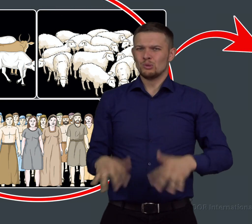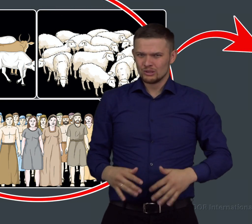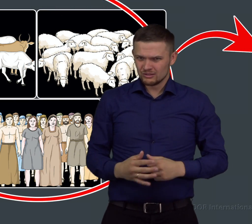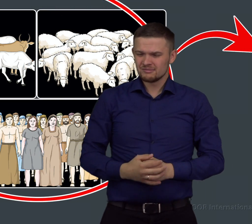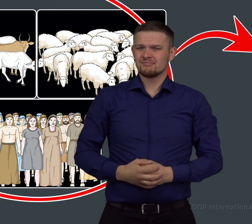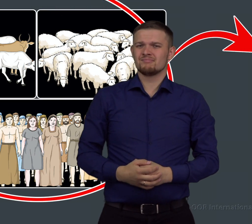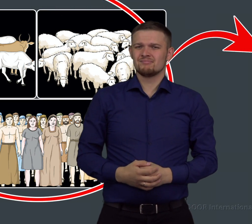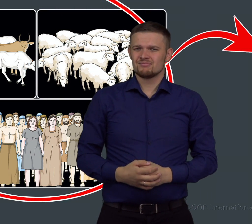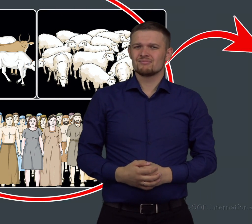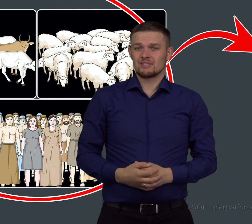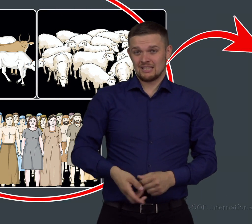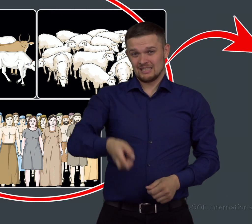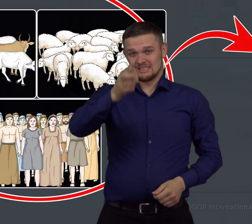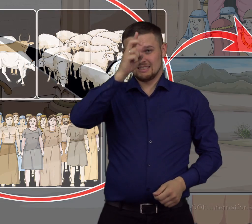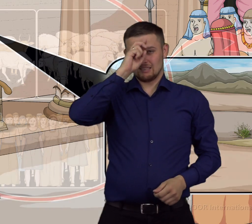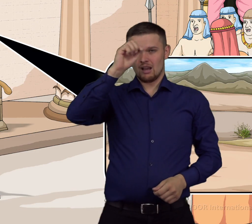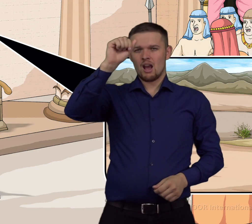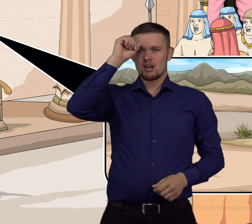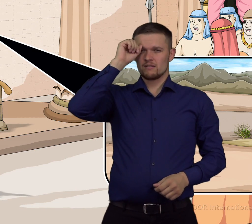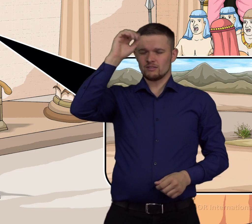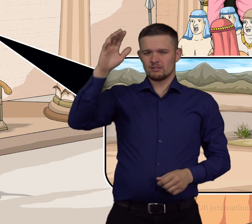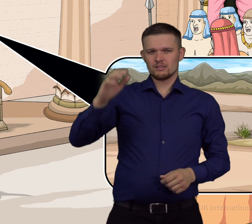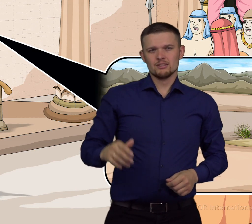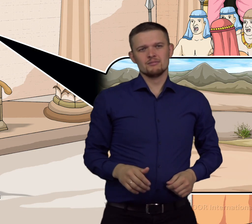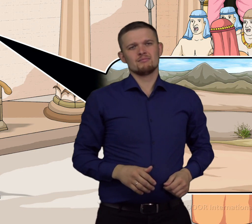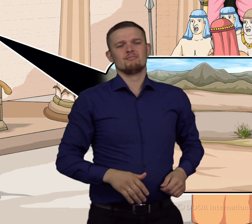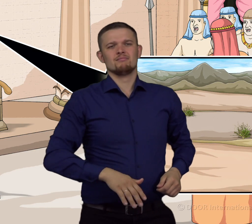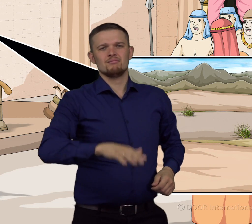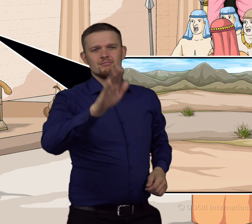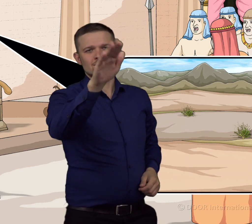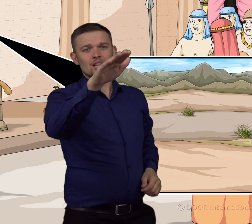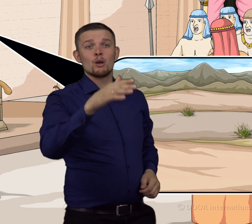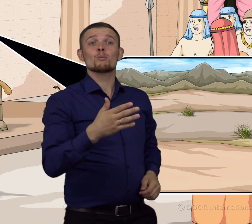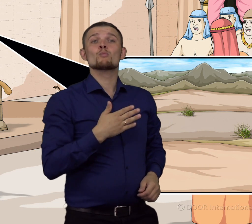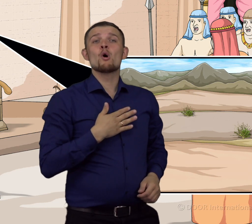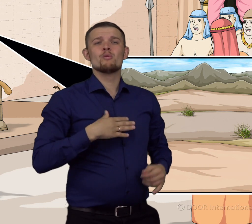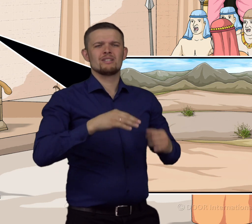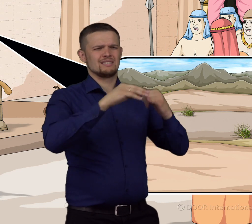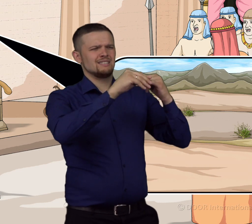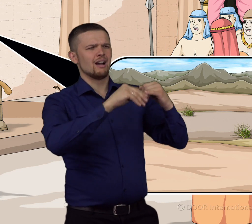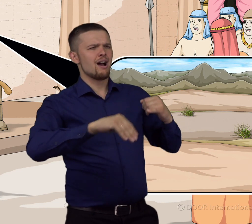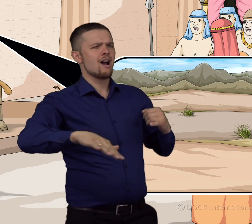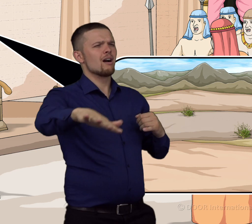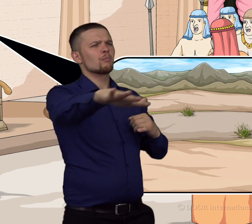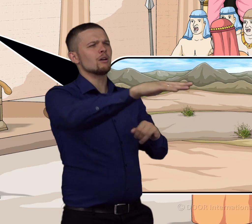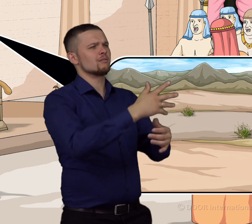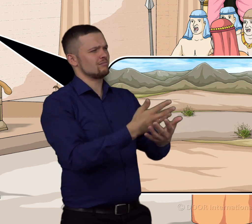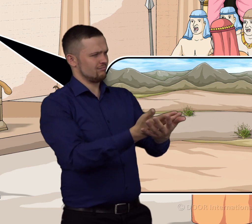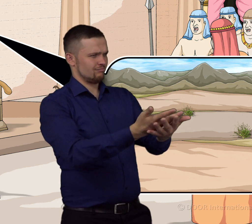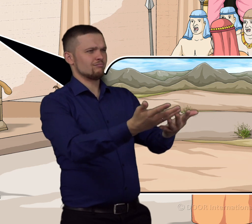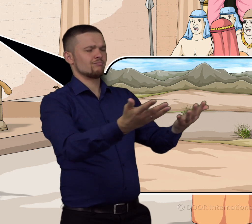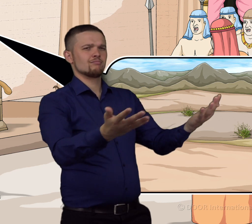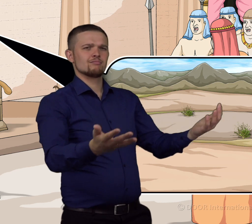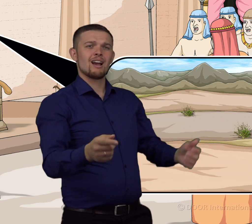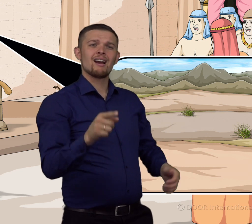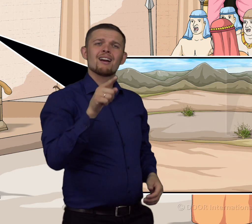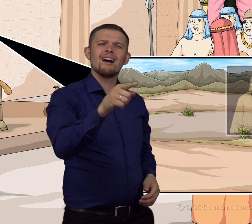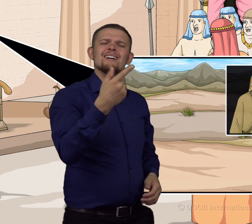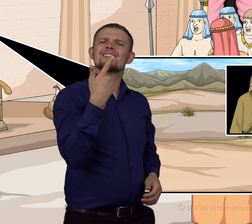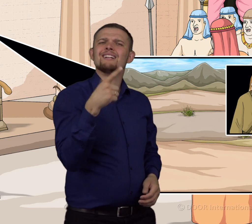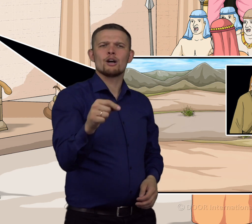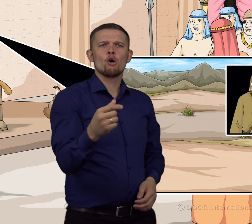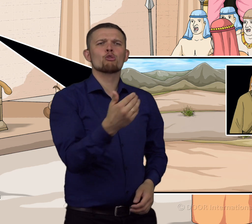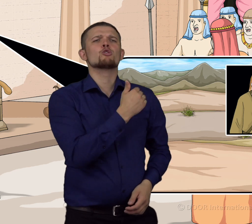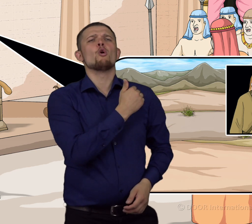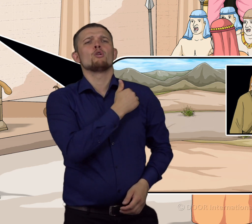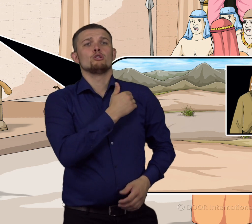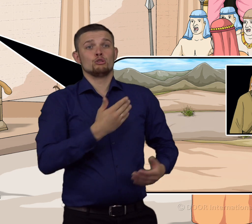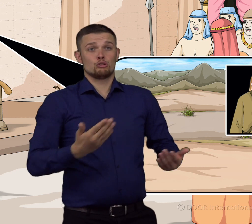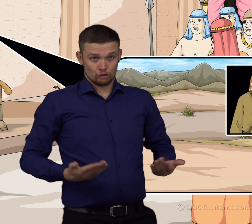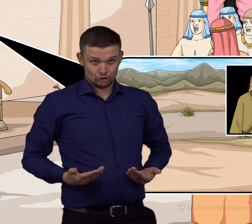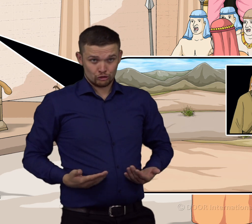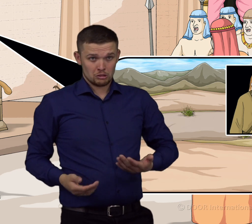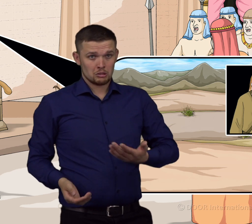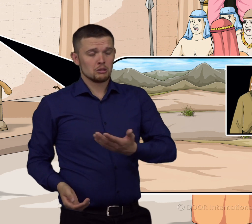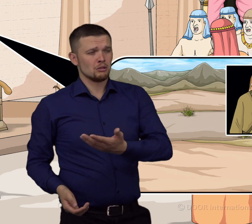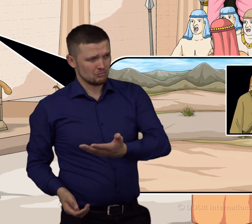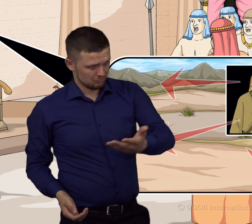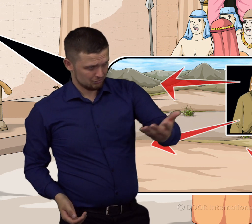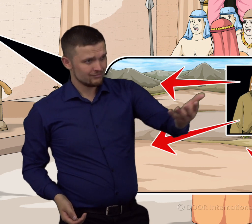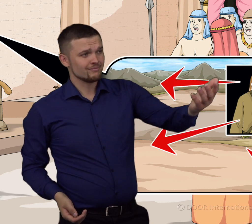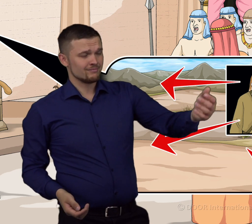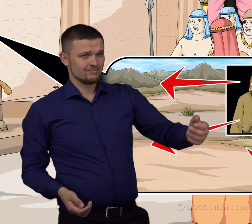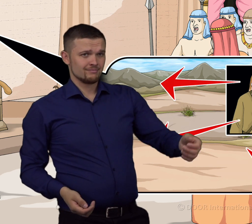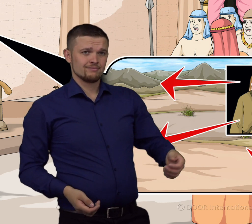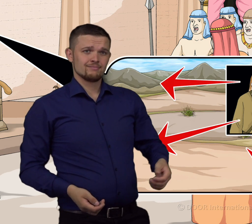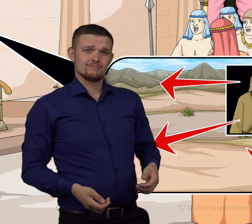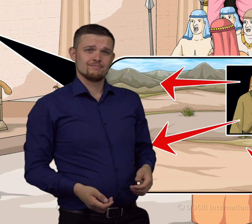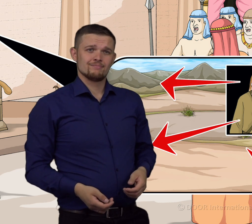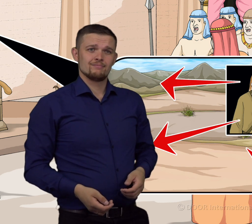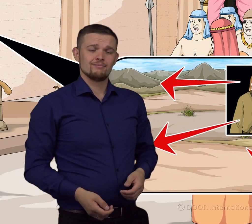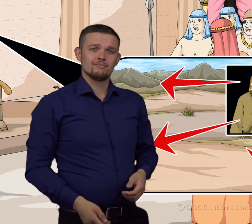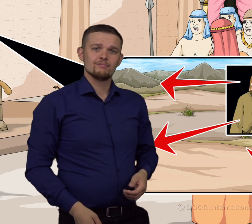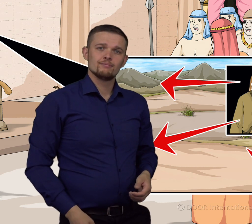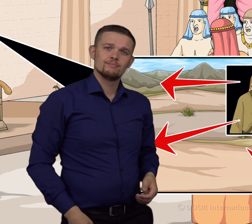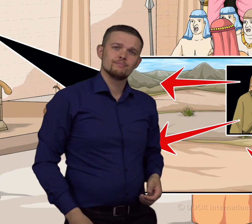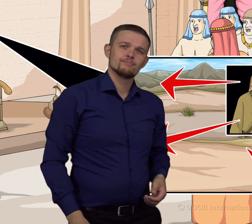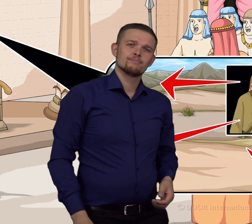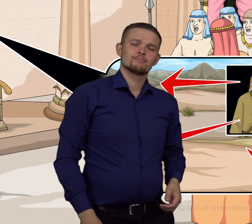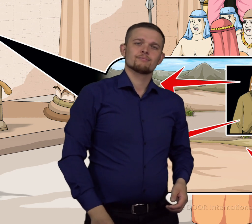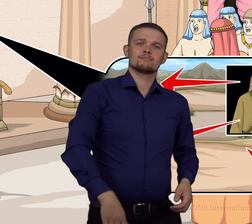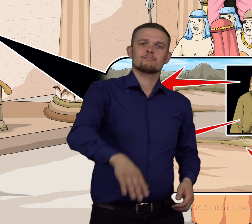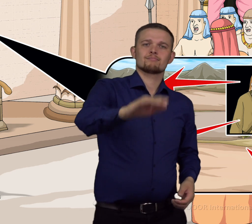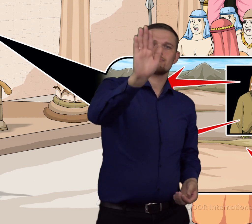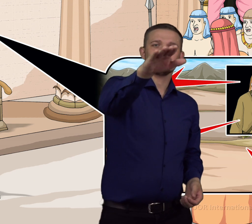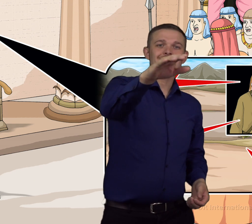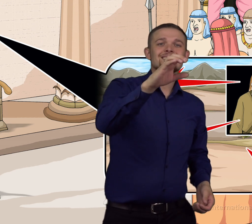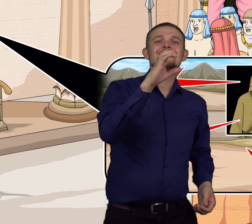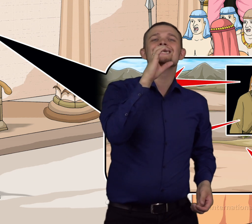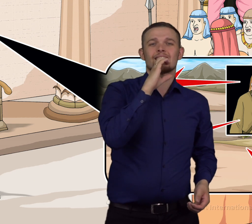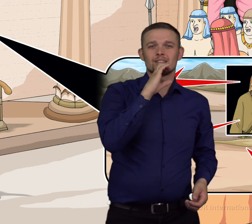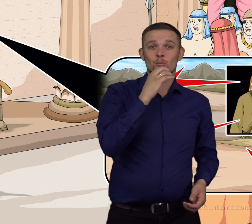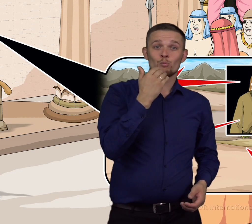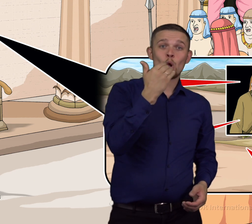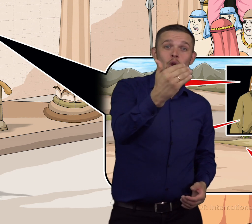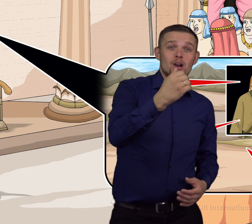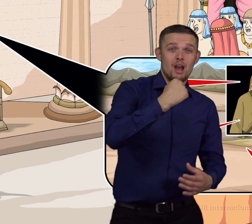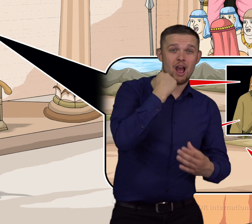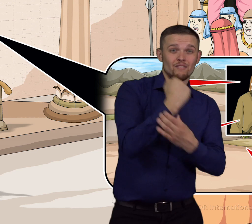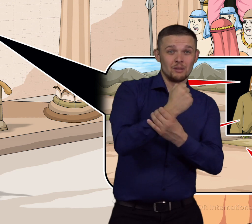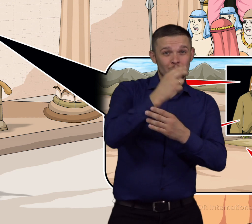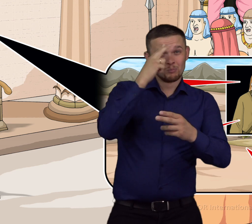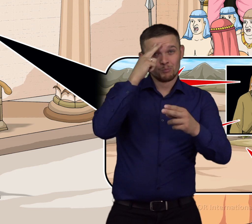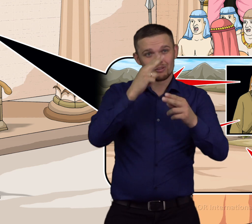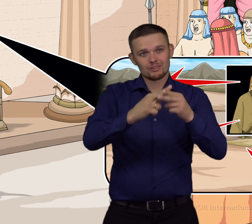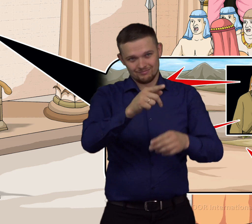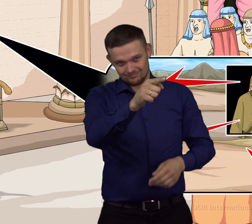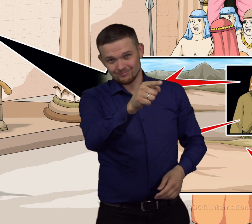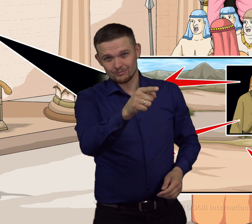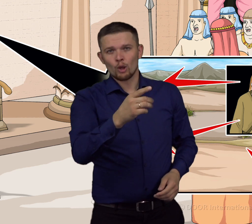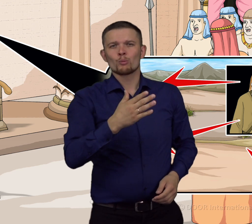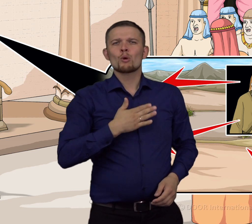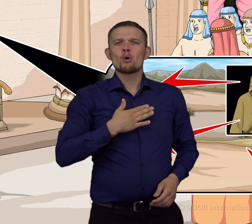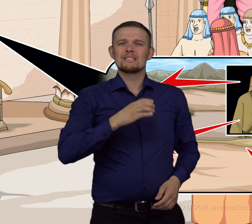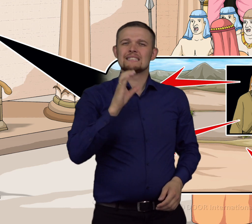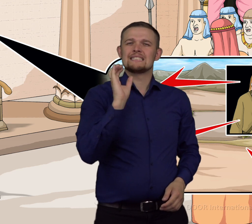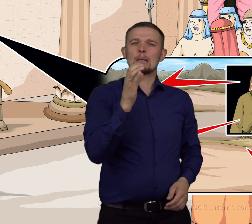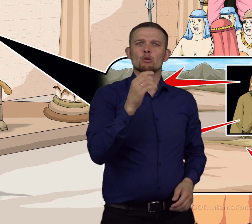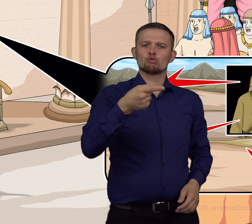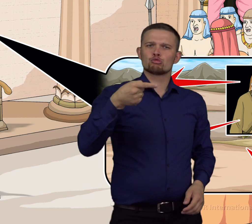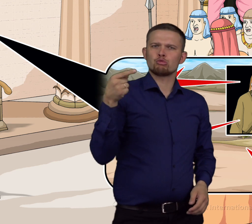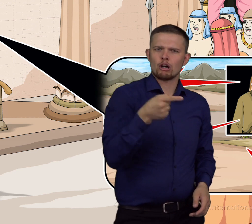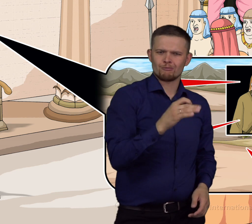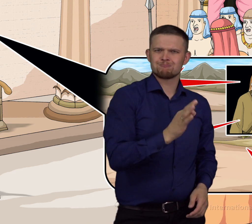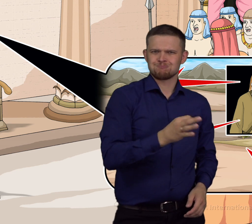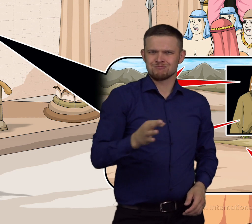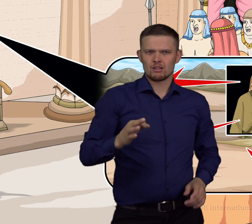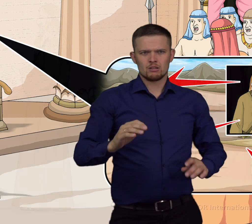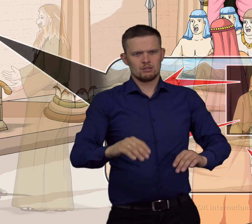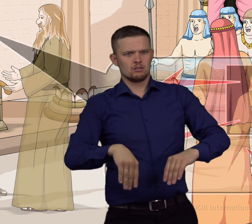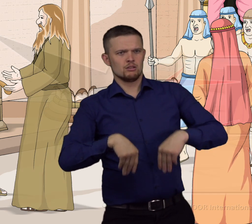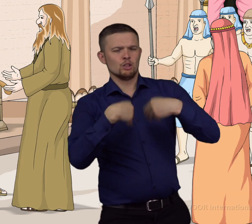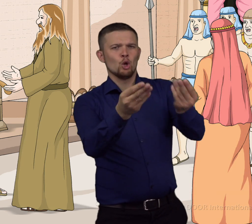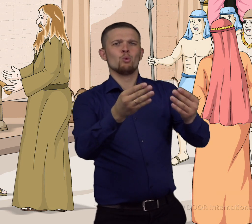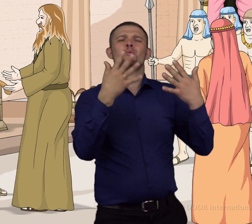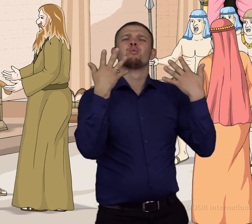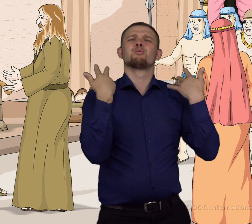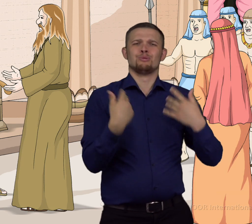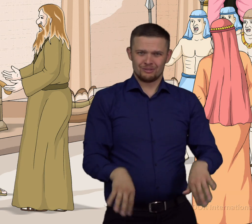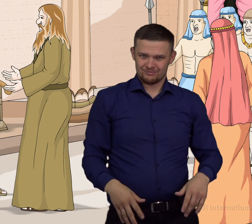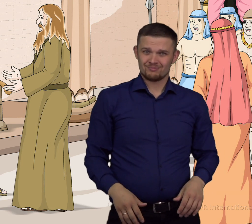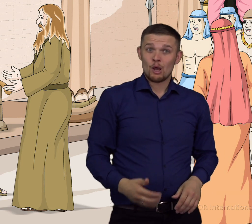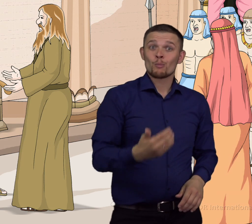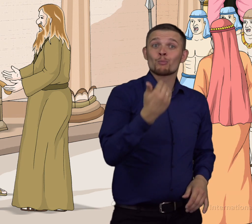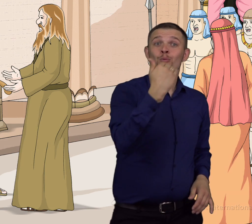And Abimelech said, “Look, my land is before you. Settle wherever you please.”